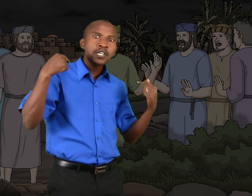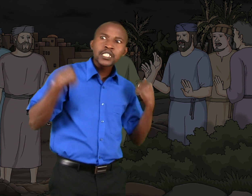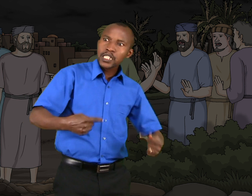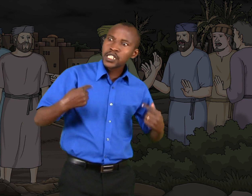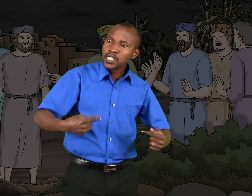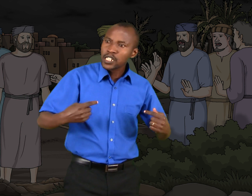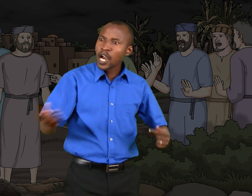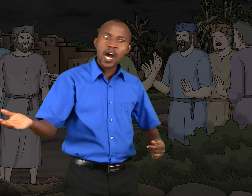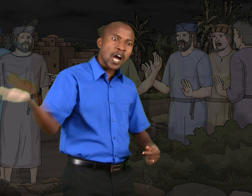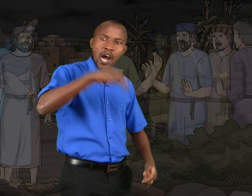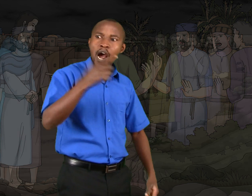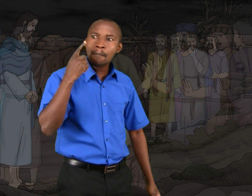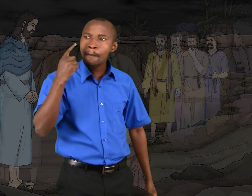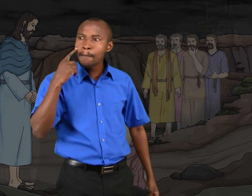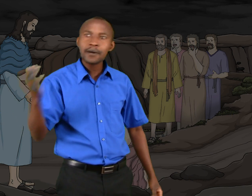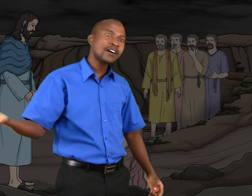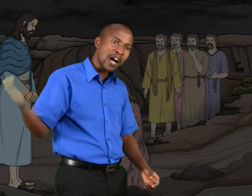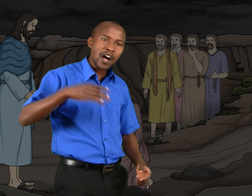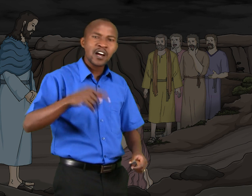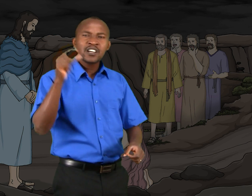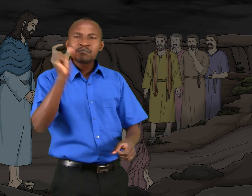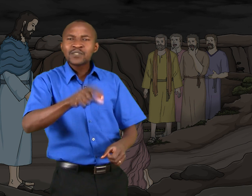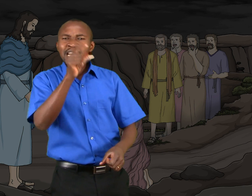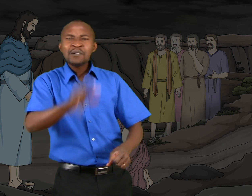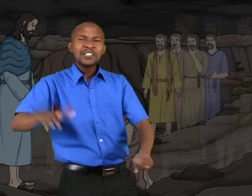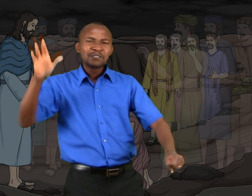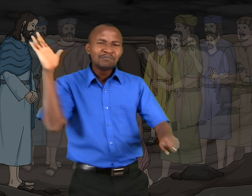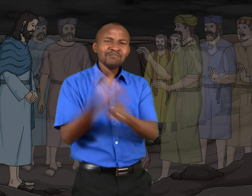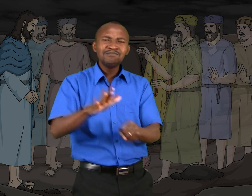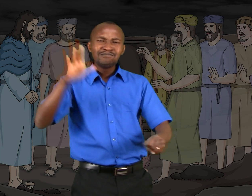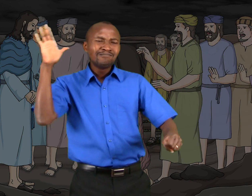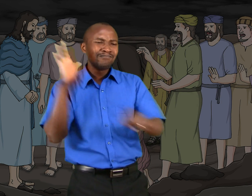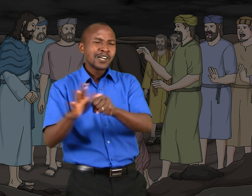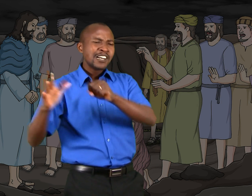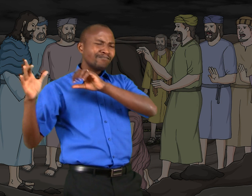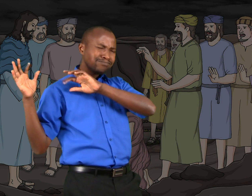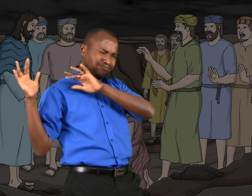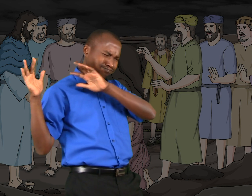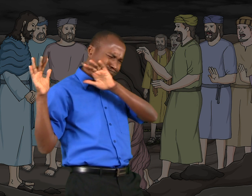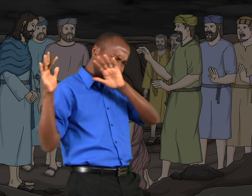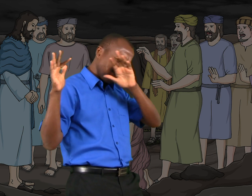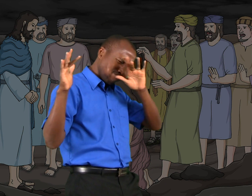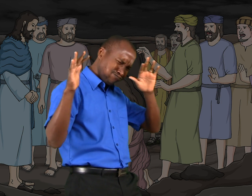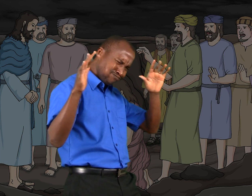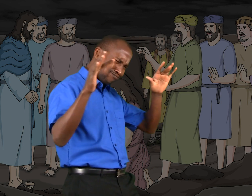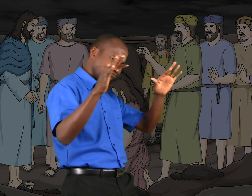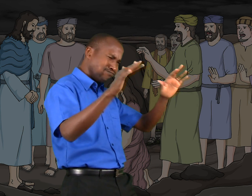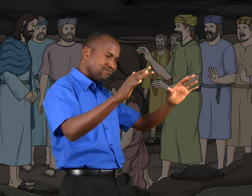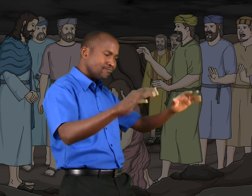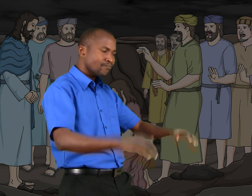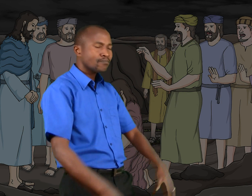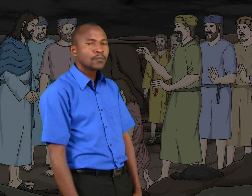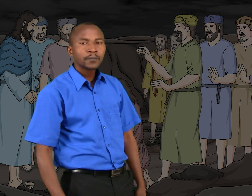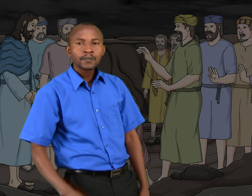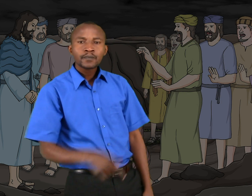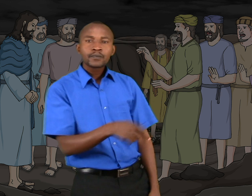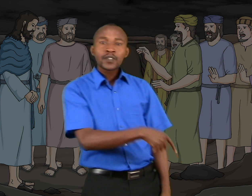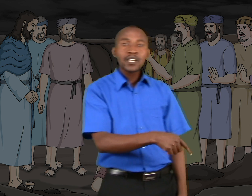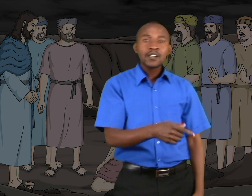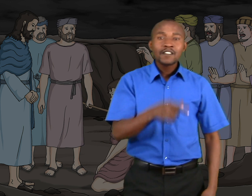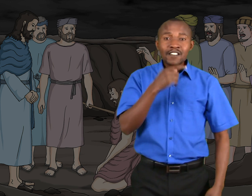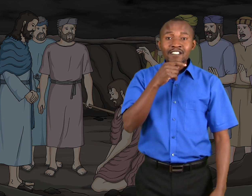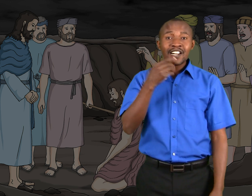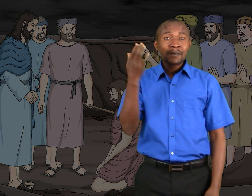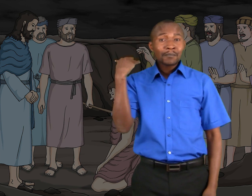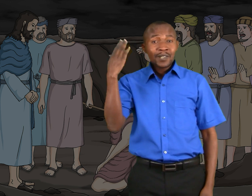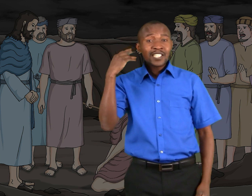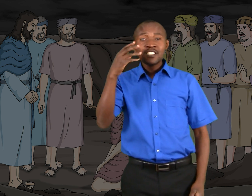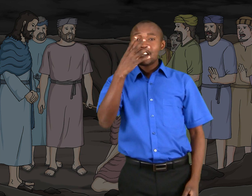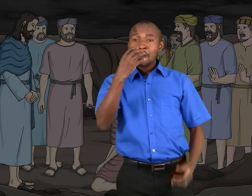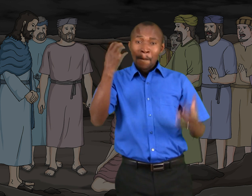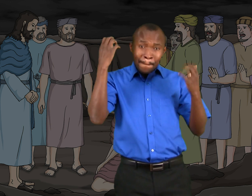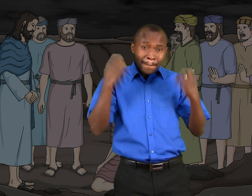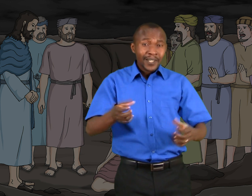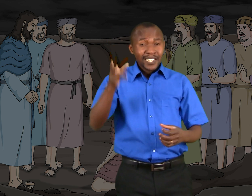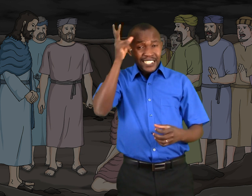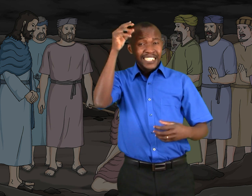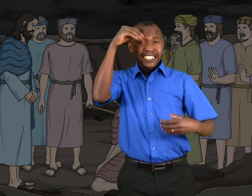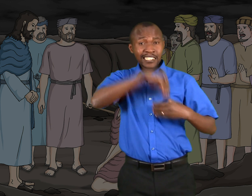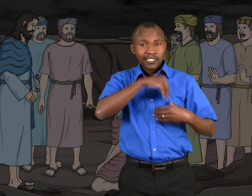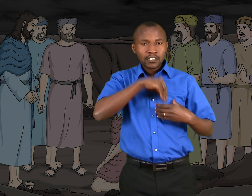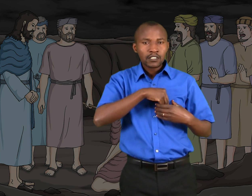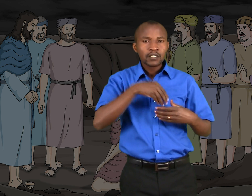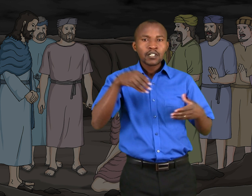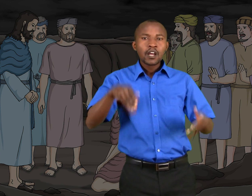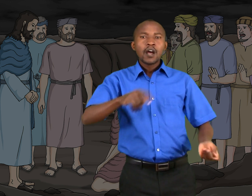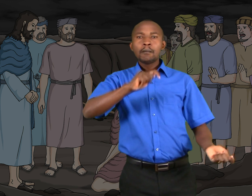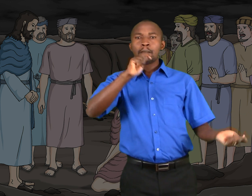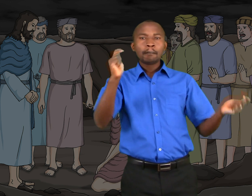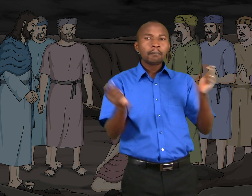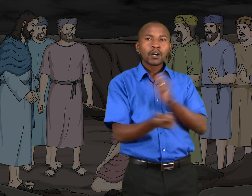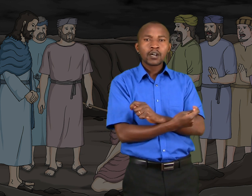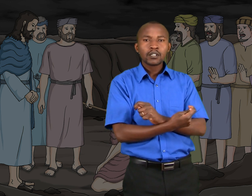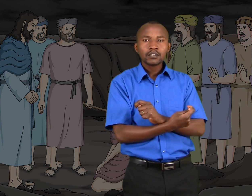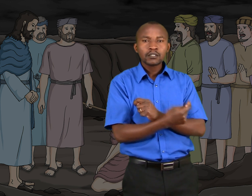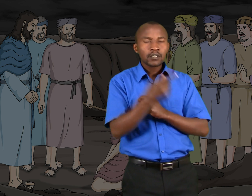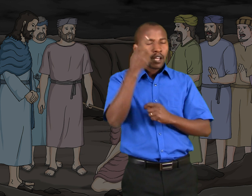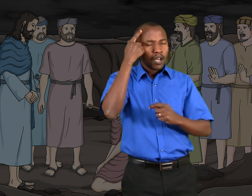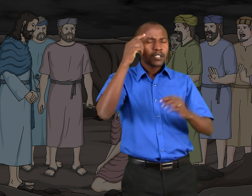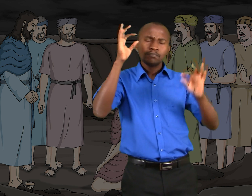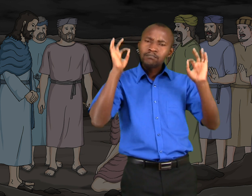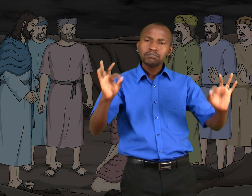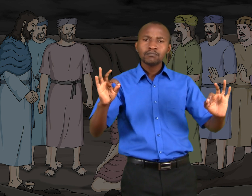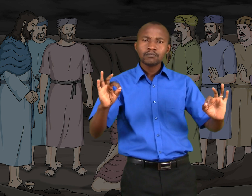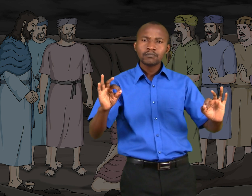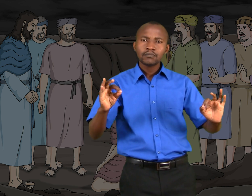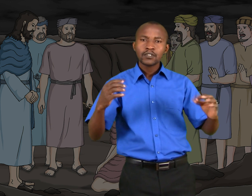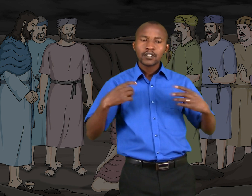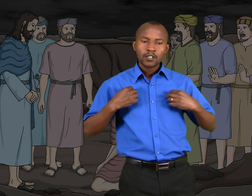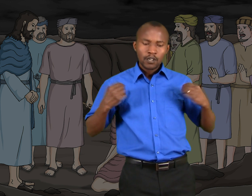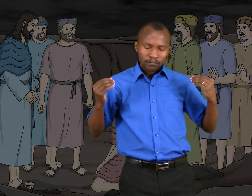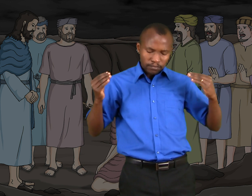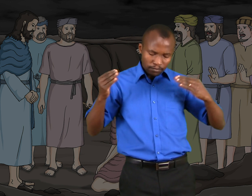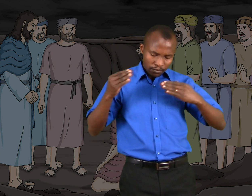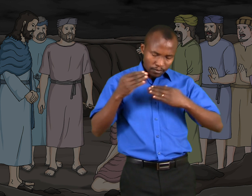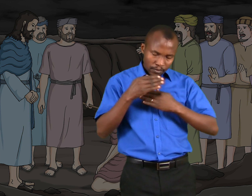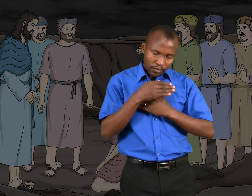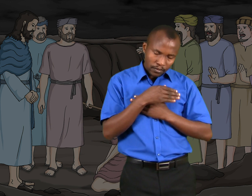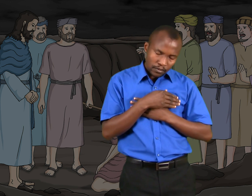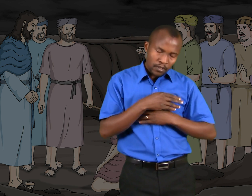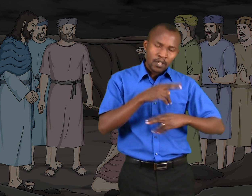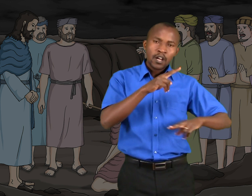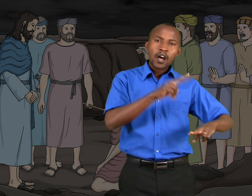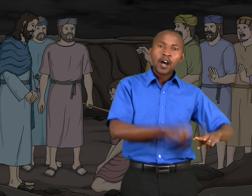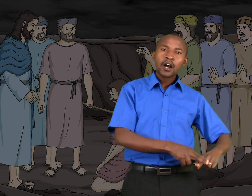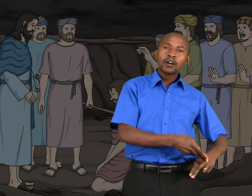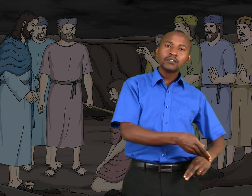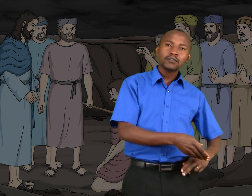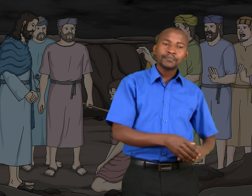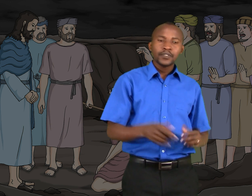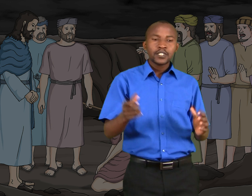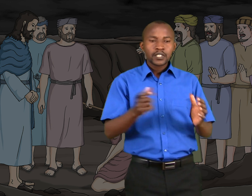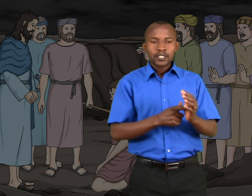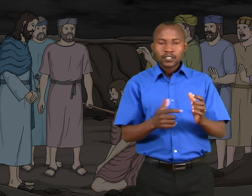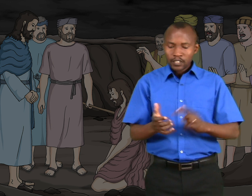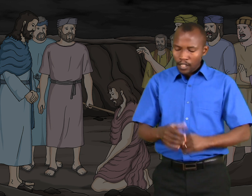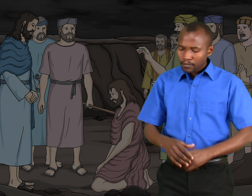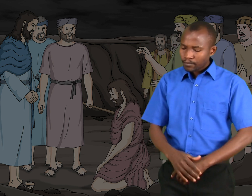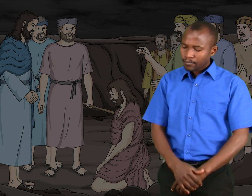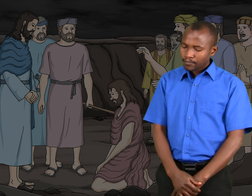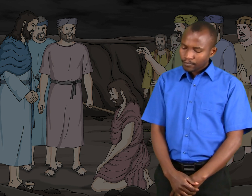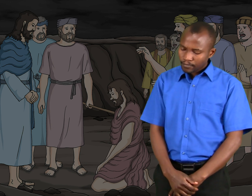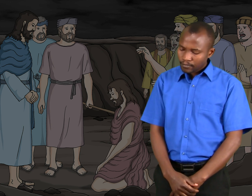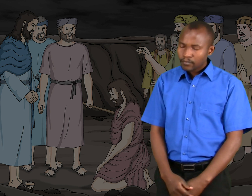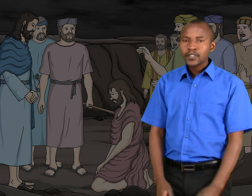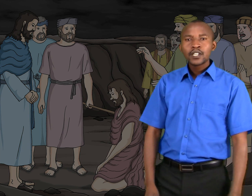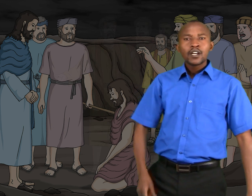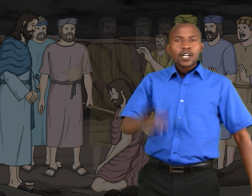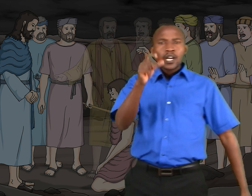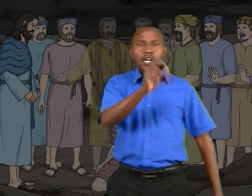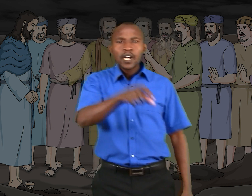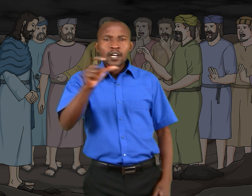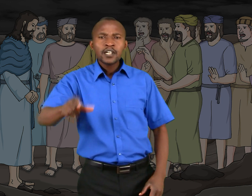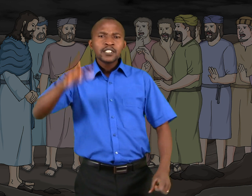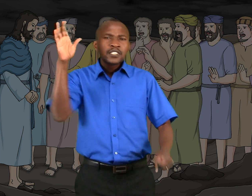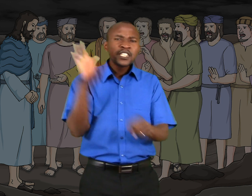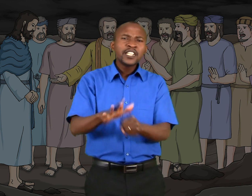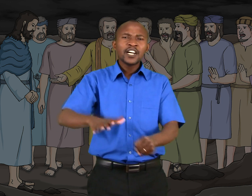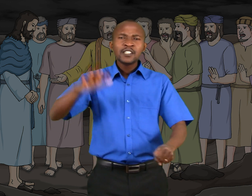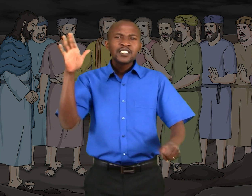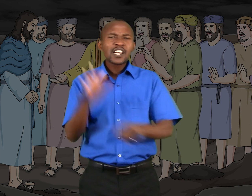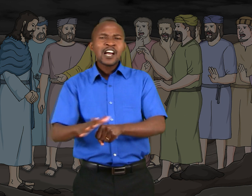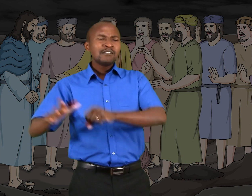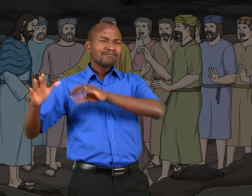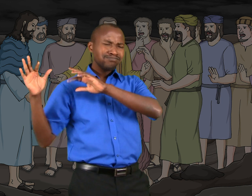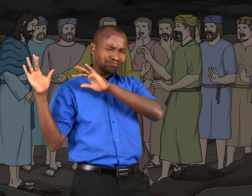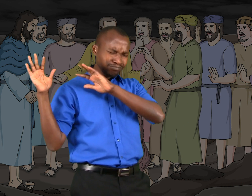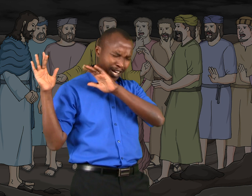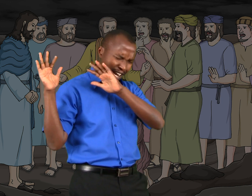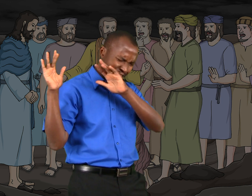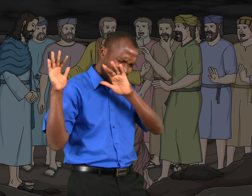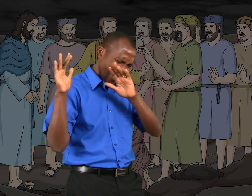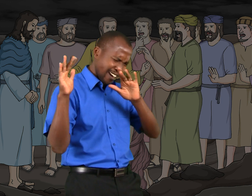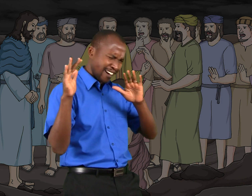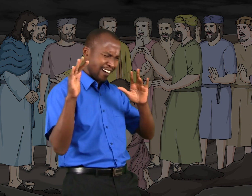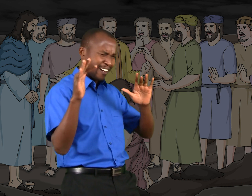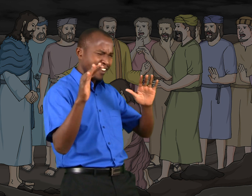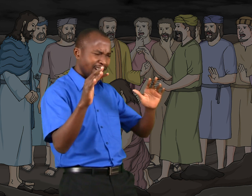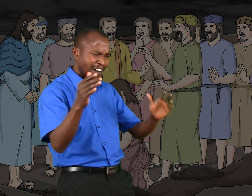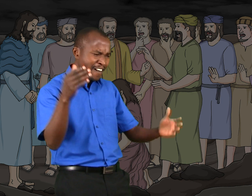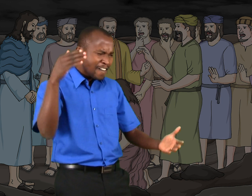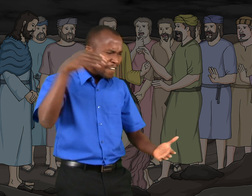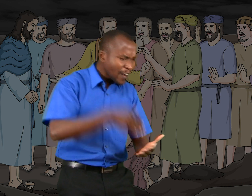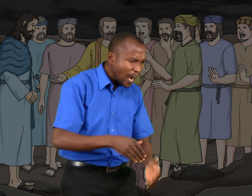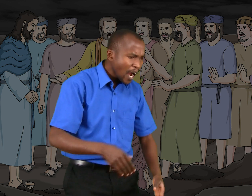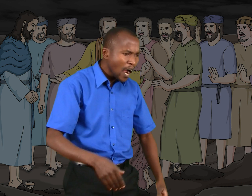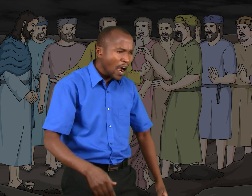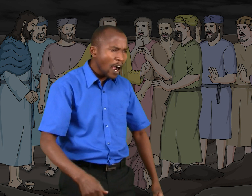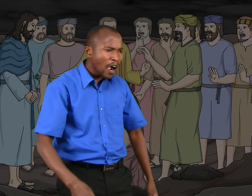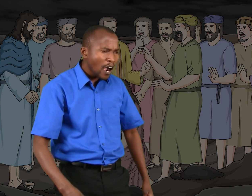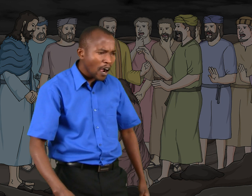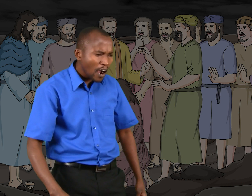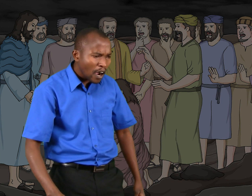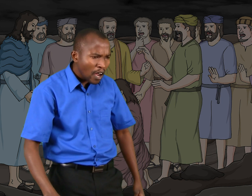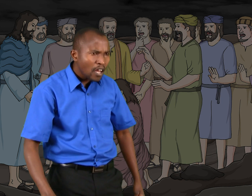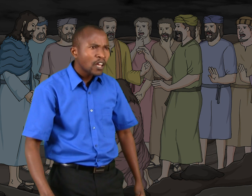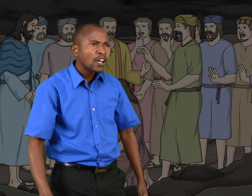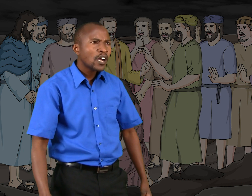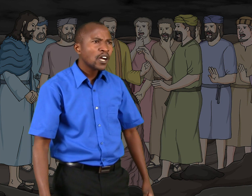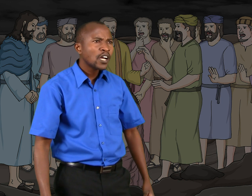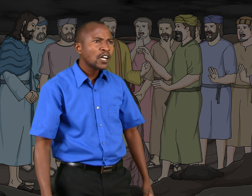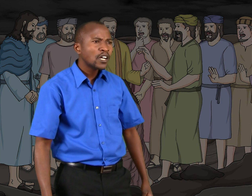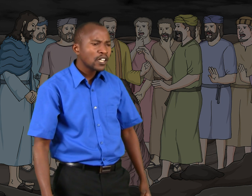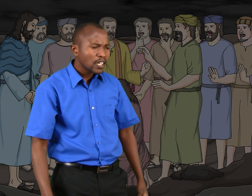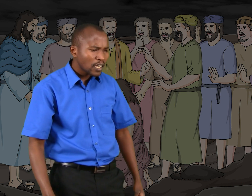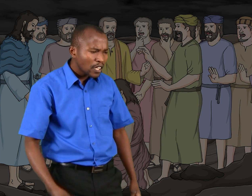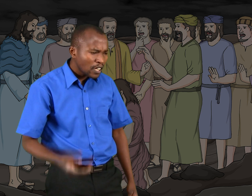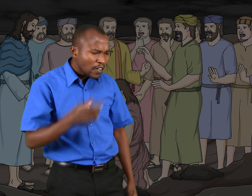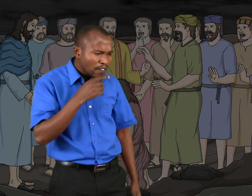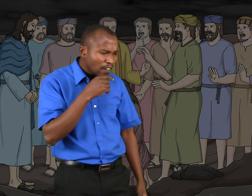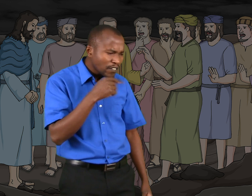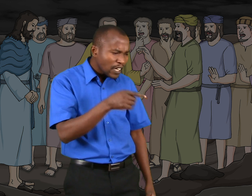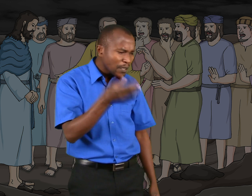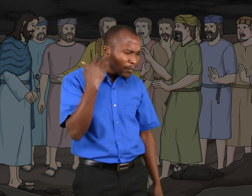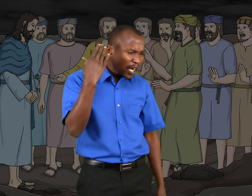When they came to Jesus, they saw the man who had been possessed by the legion of demons sitting there, clothed and in his right mind;